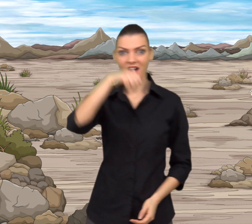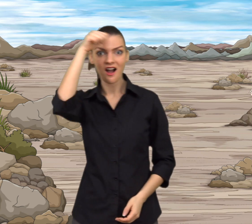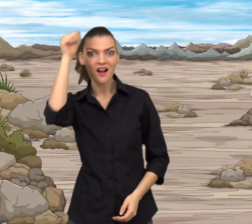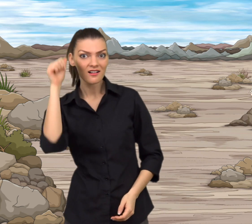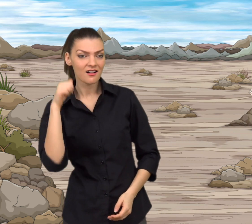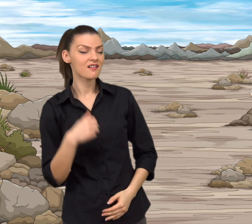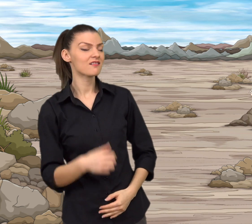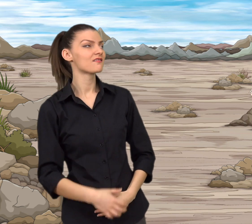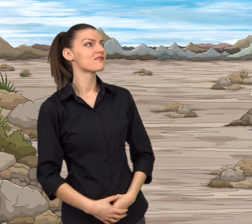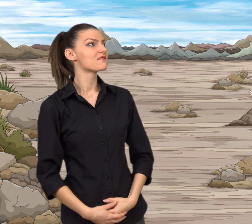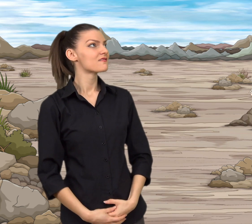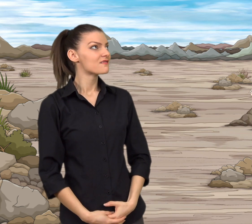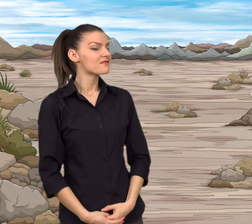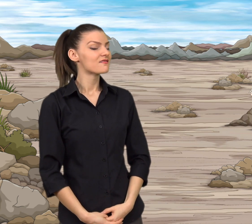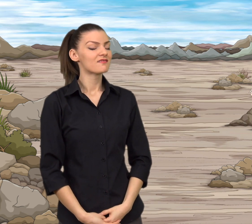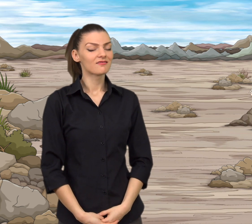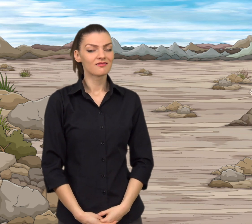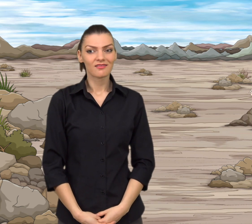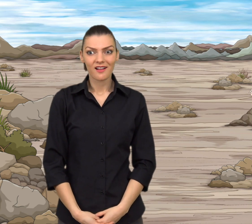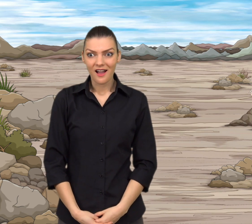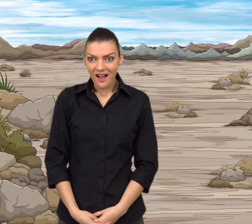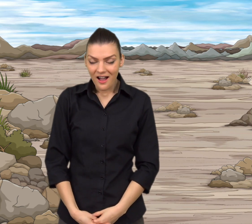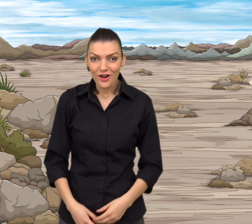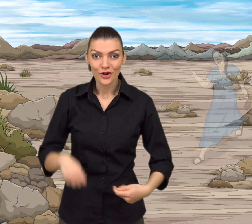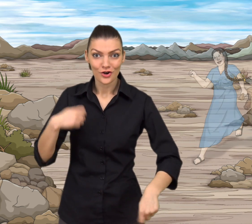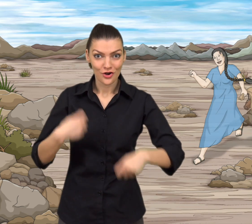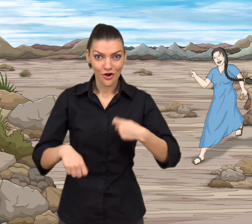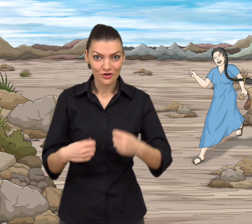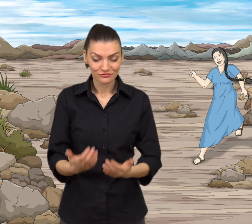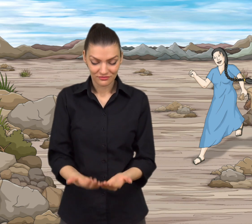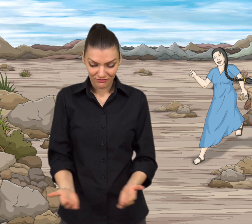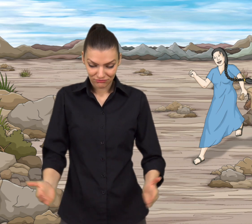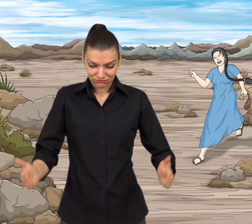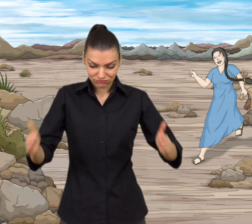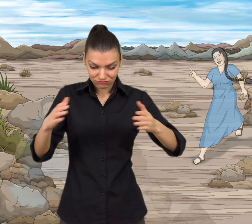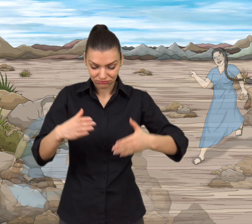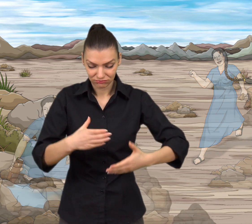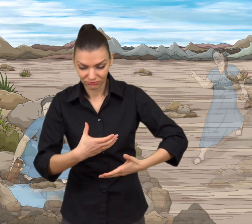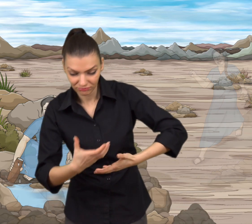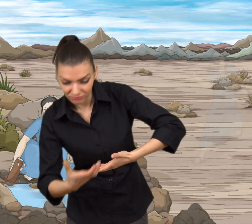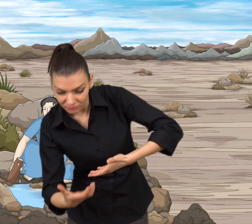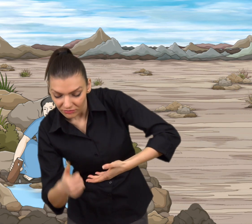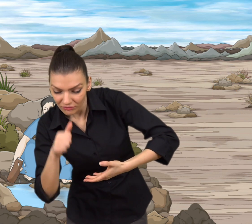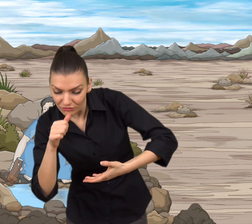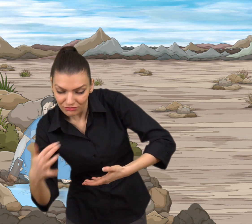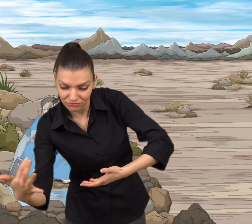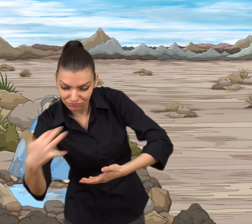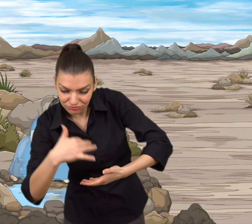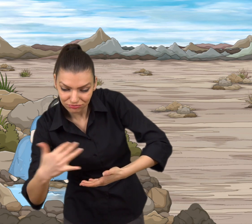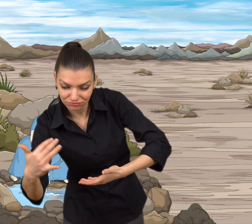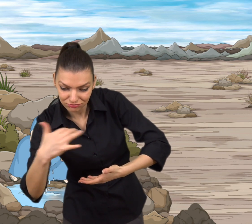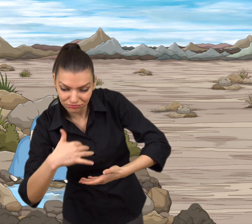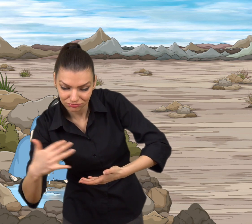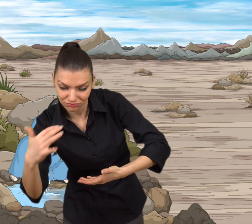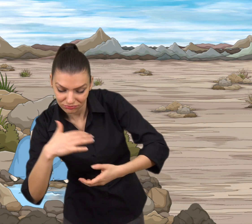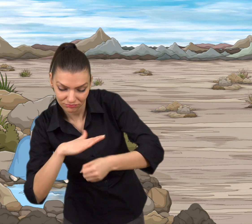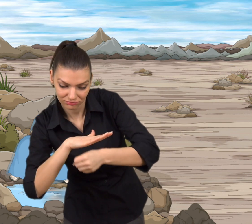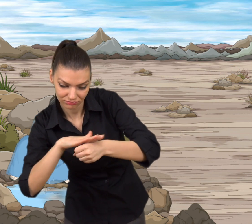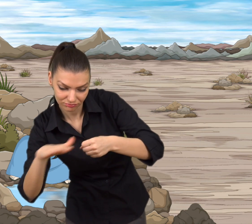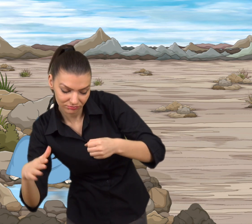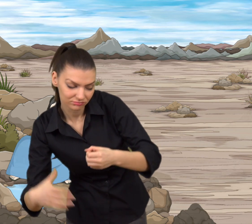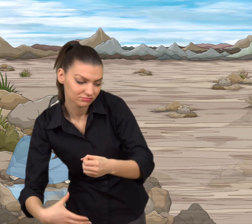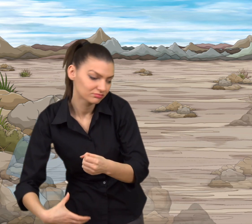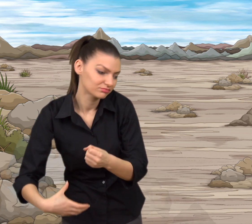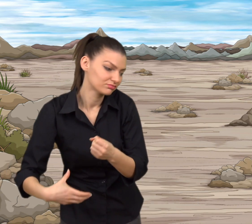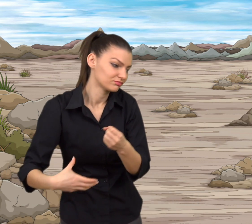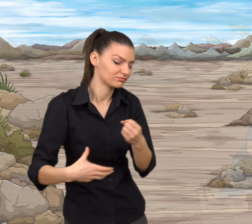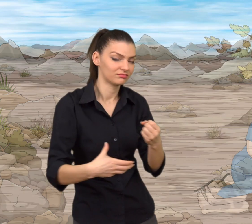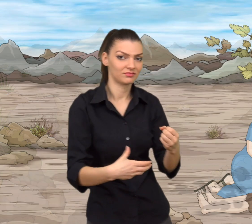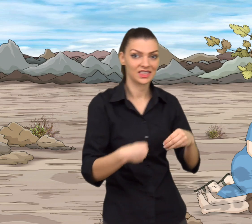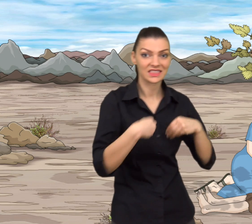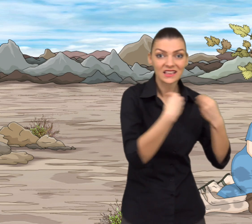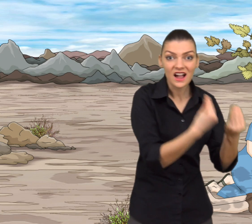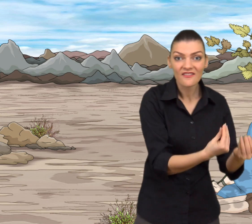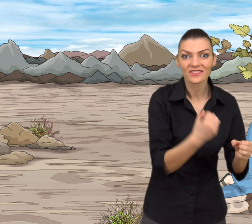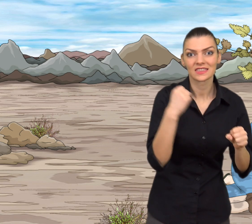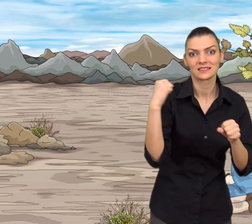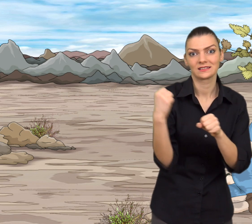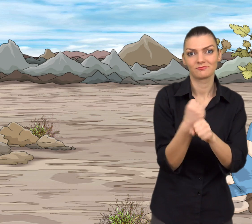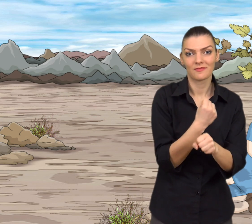Then God opened her eyes, and she saw a well of water.